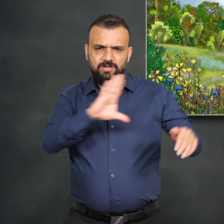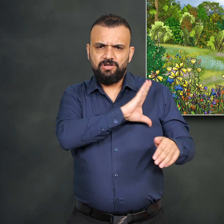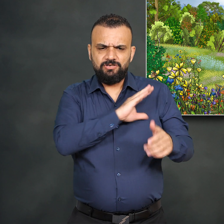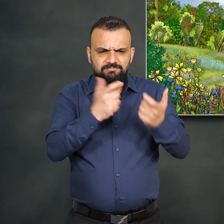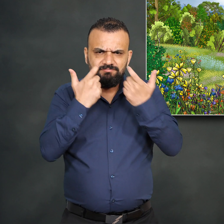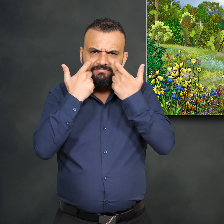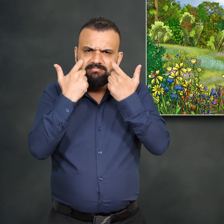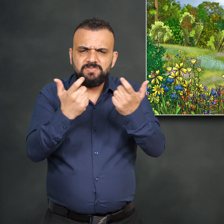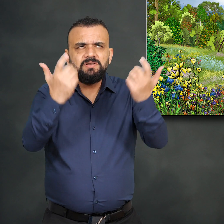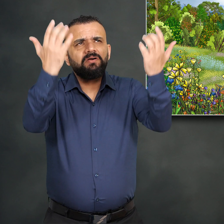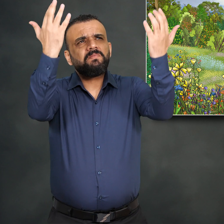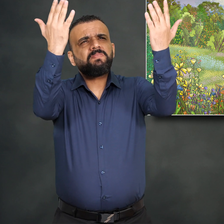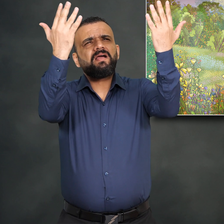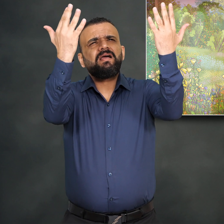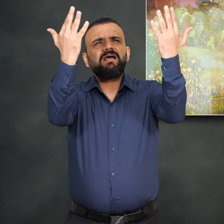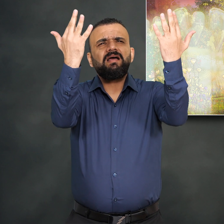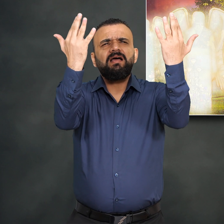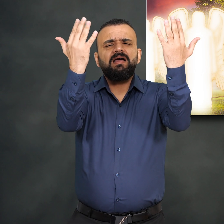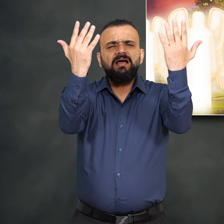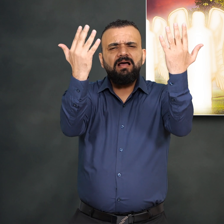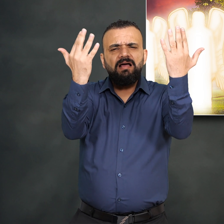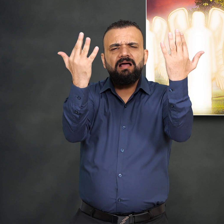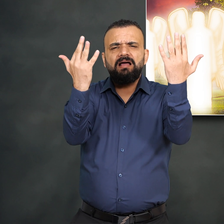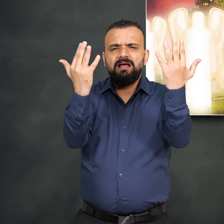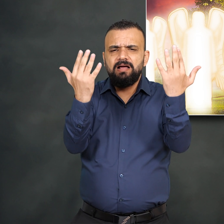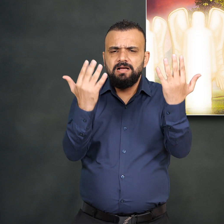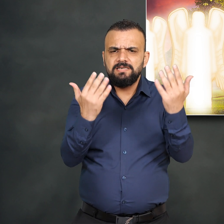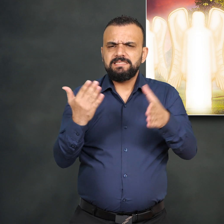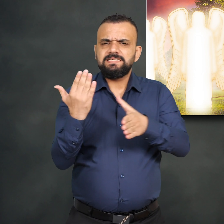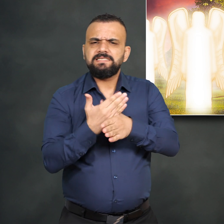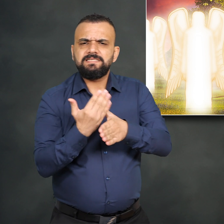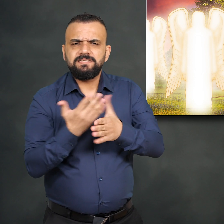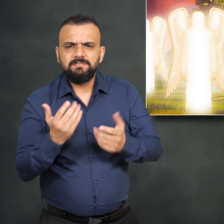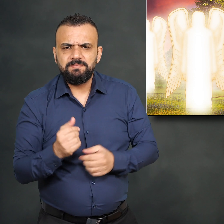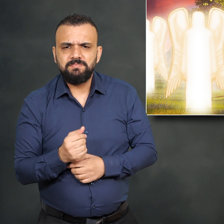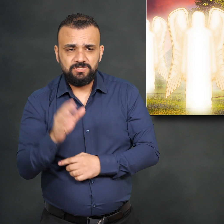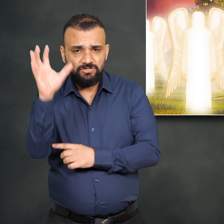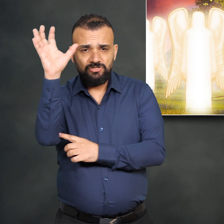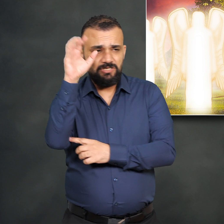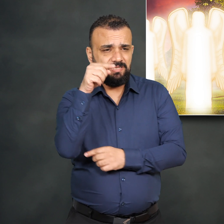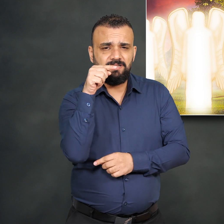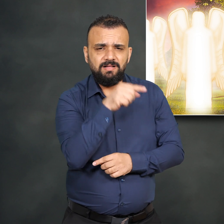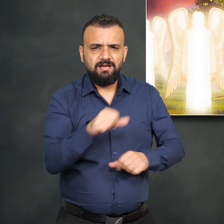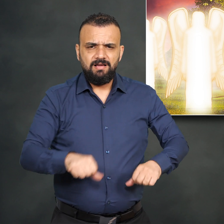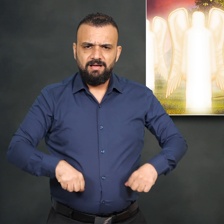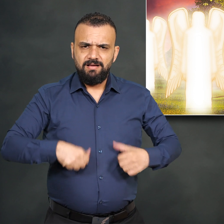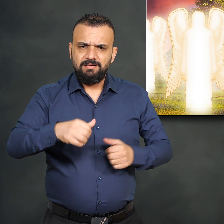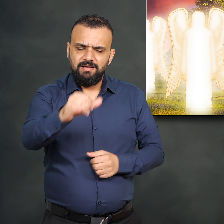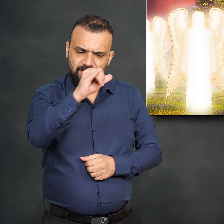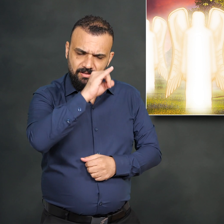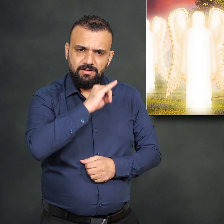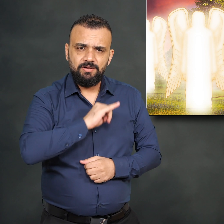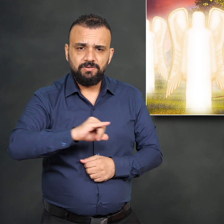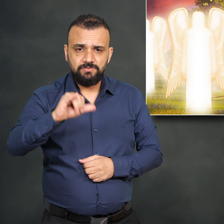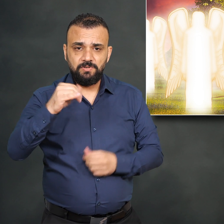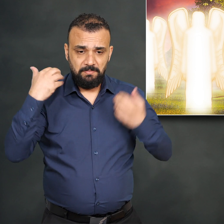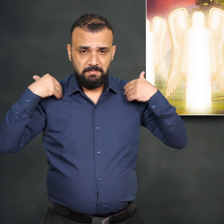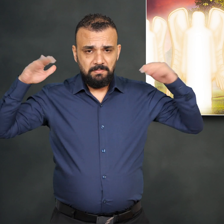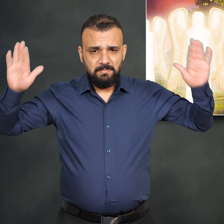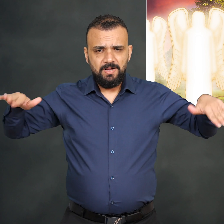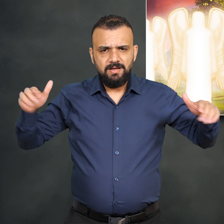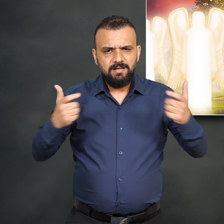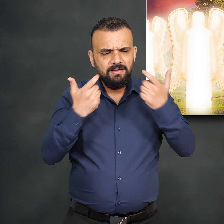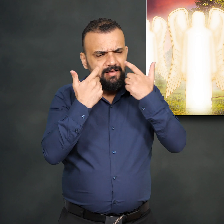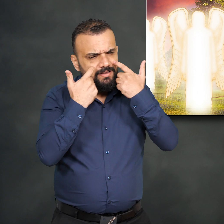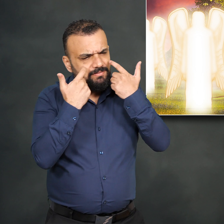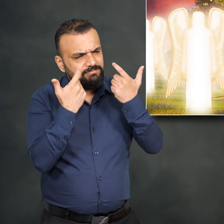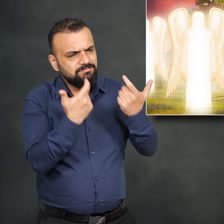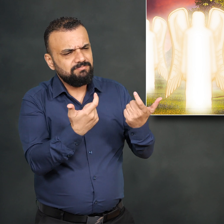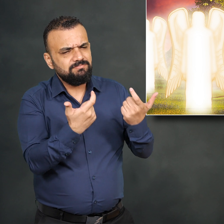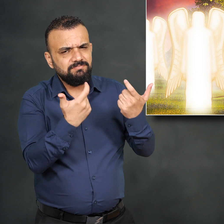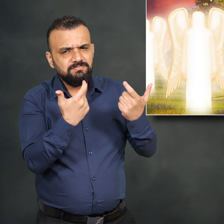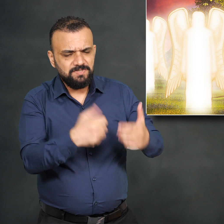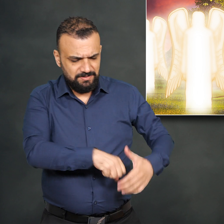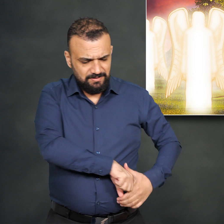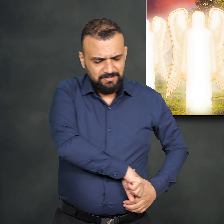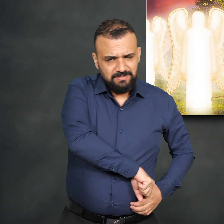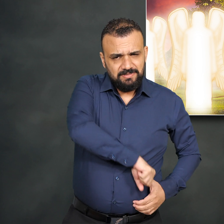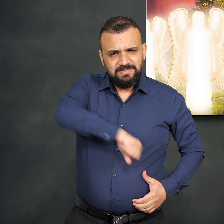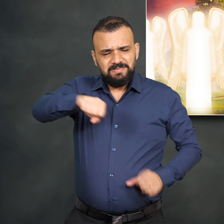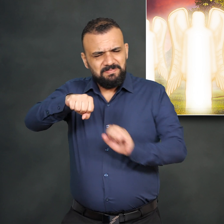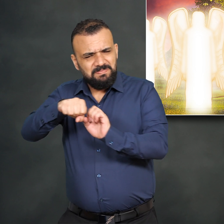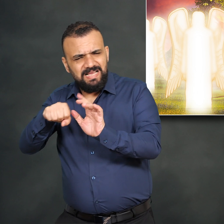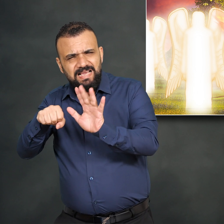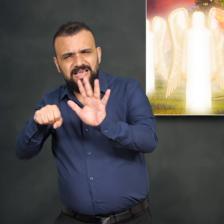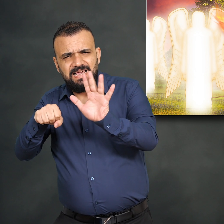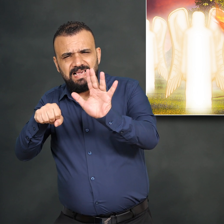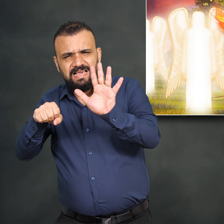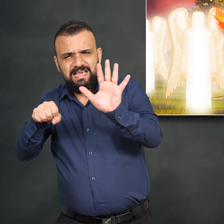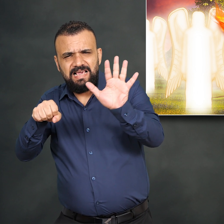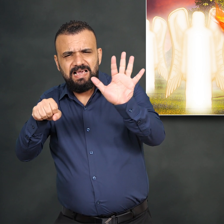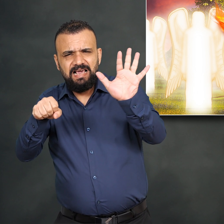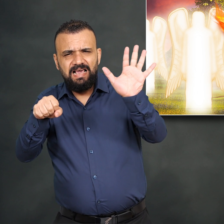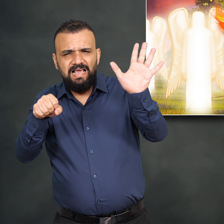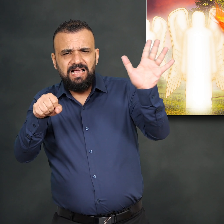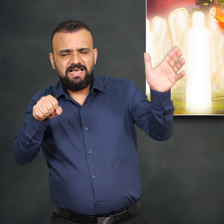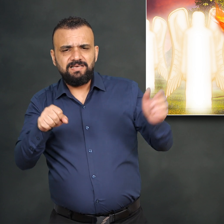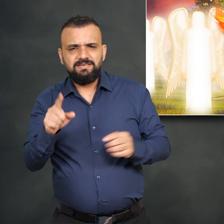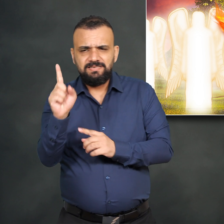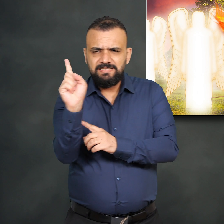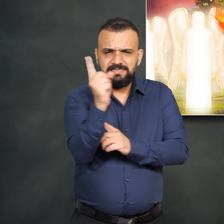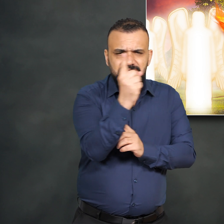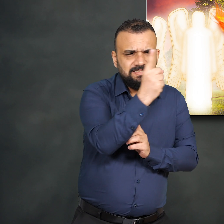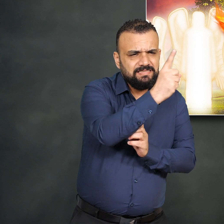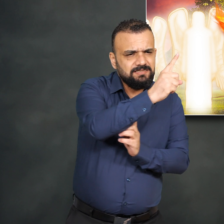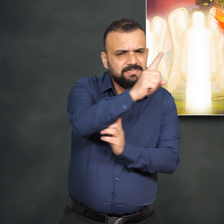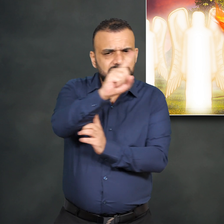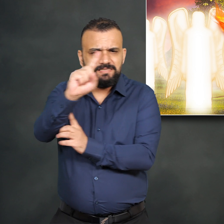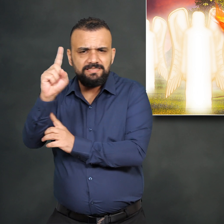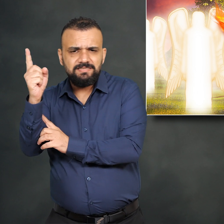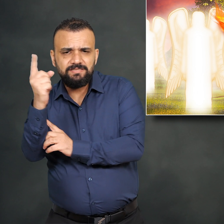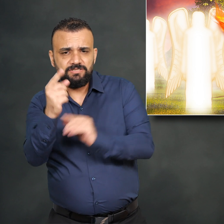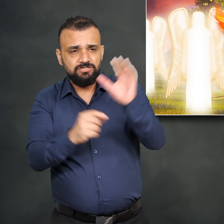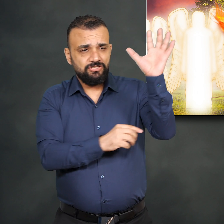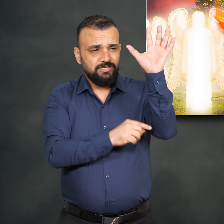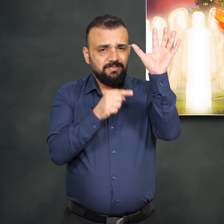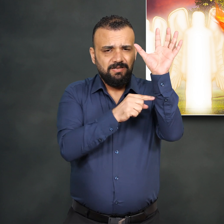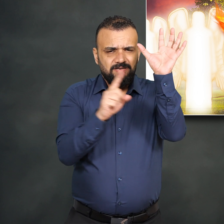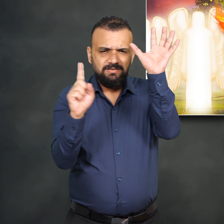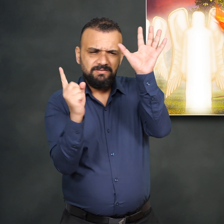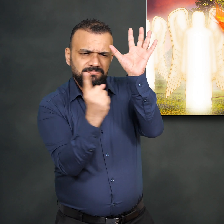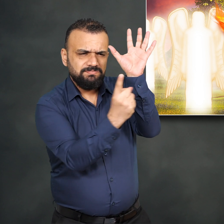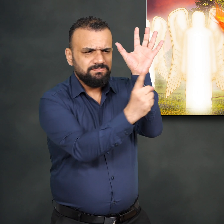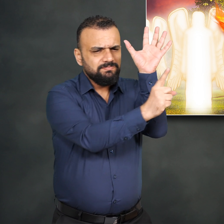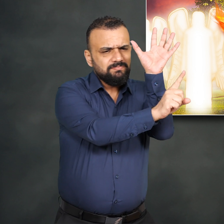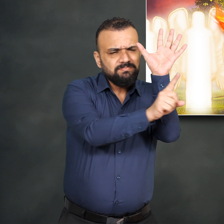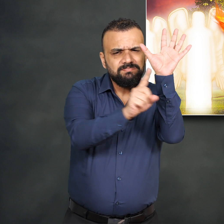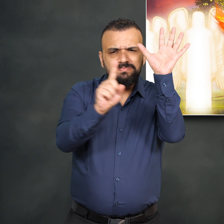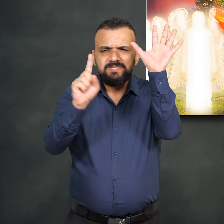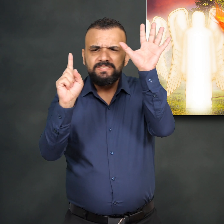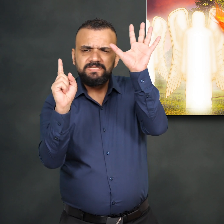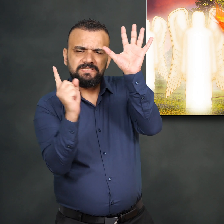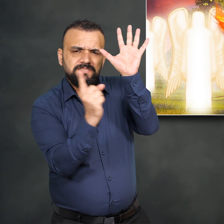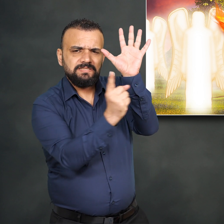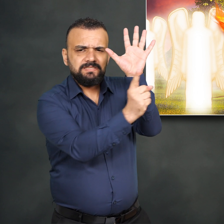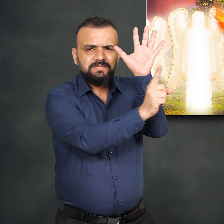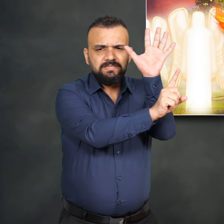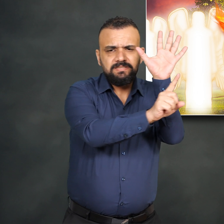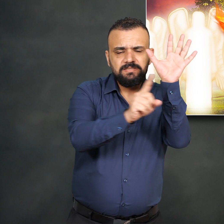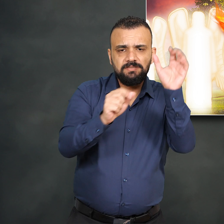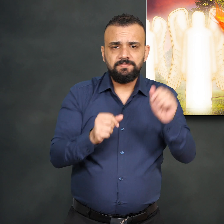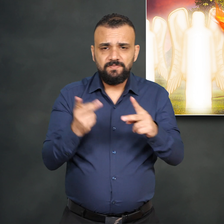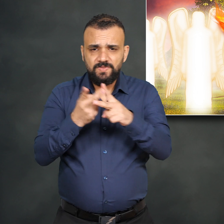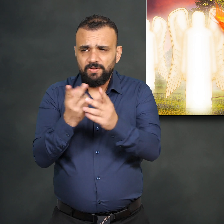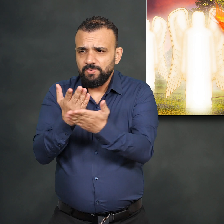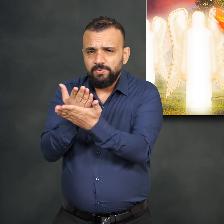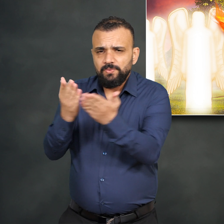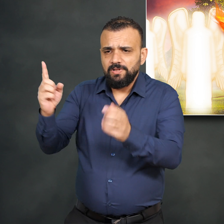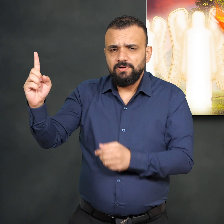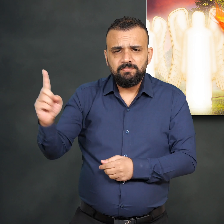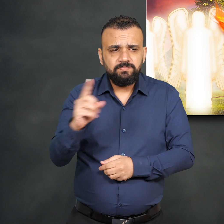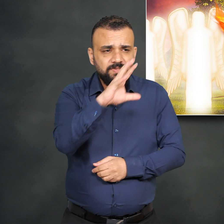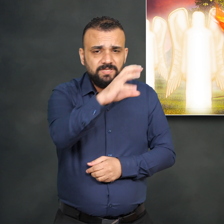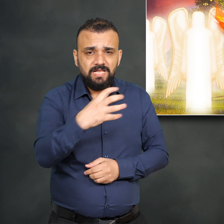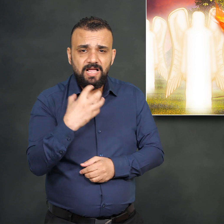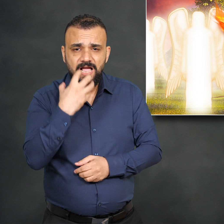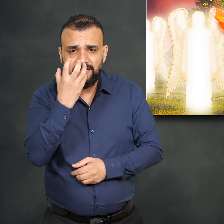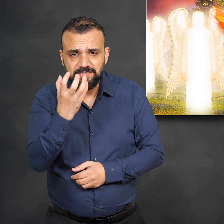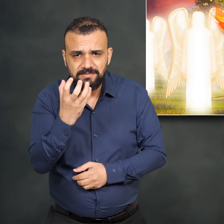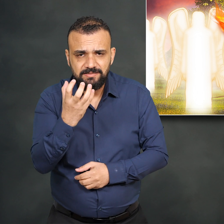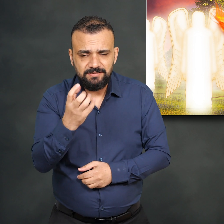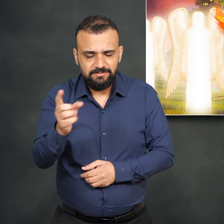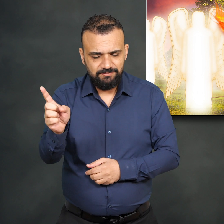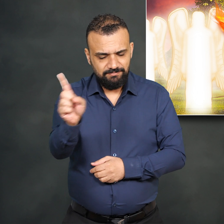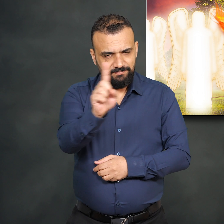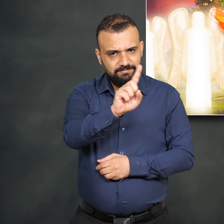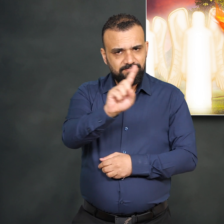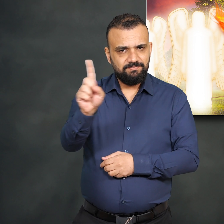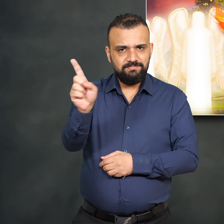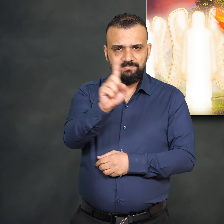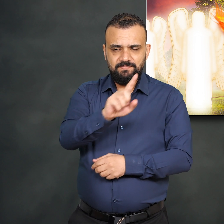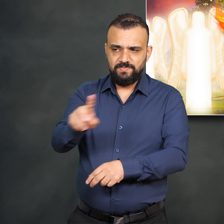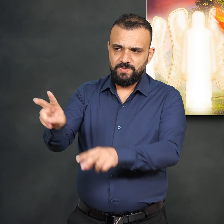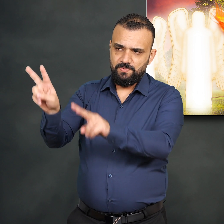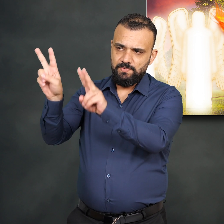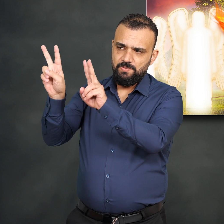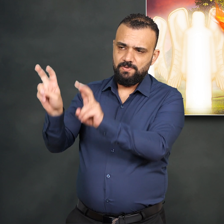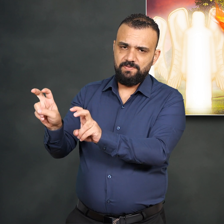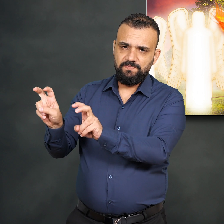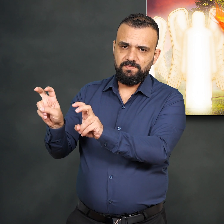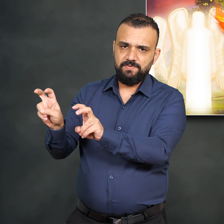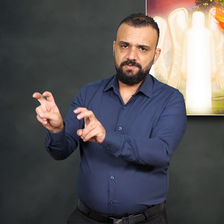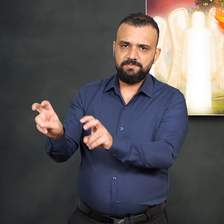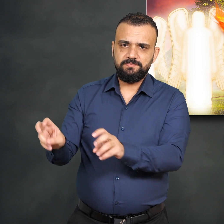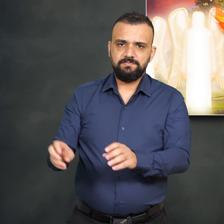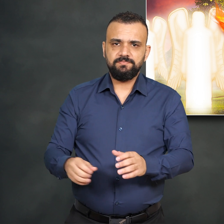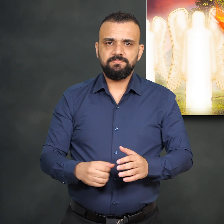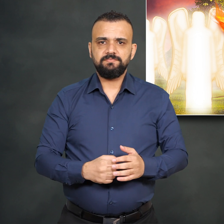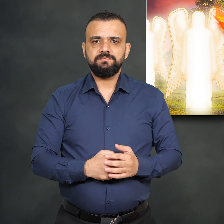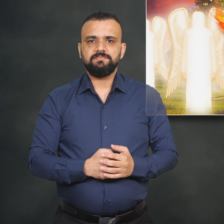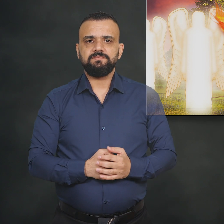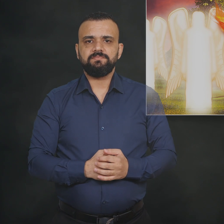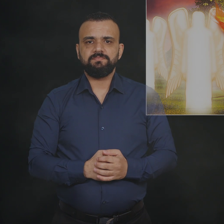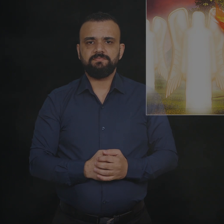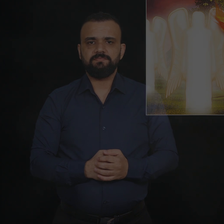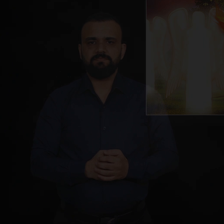So He drove out the man and stationed cherubim on the east side of the Garden of Eden, along with a whirling sword of flame to guard the way to the tree of life.